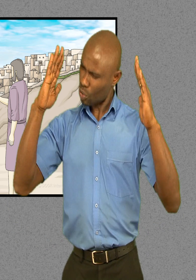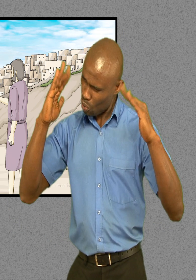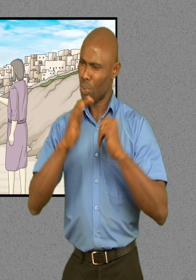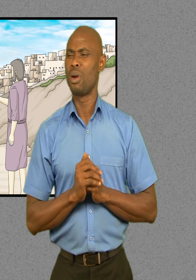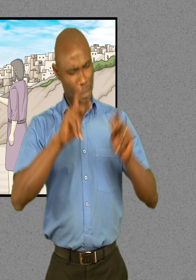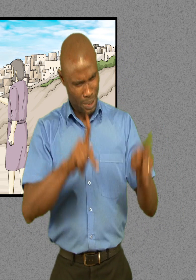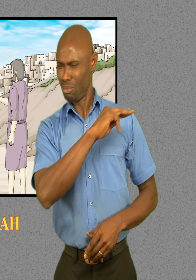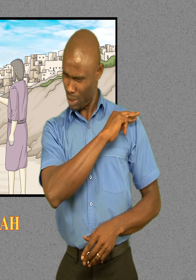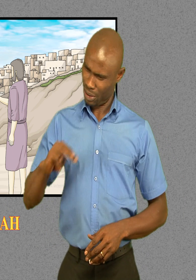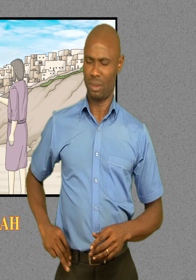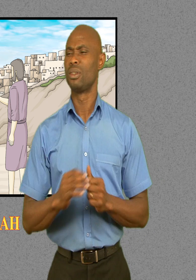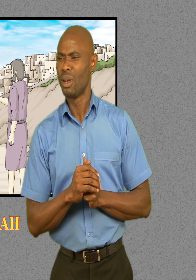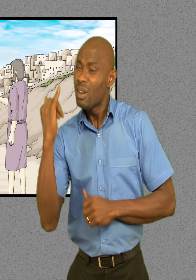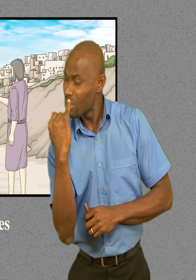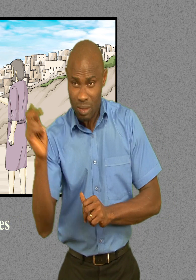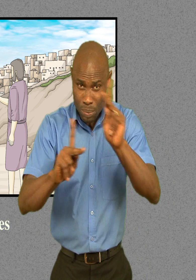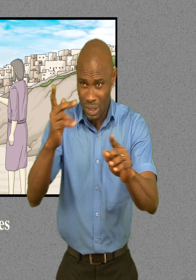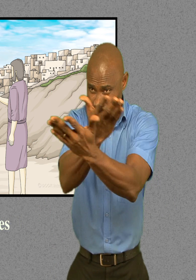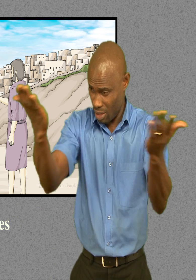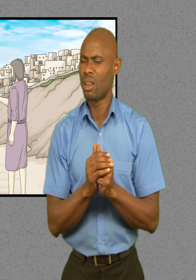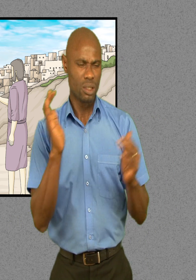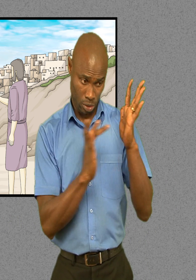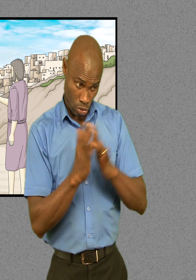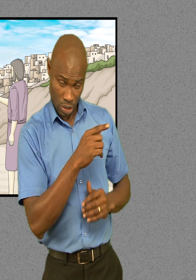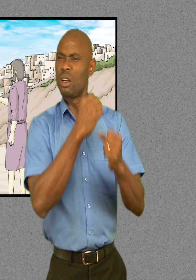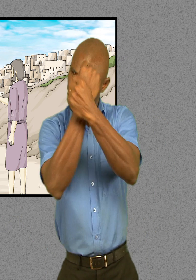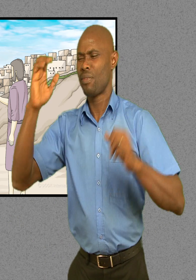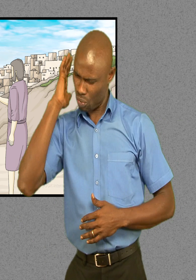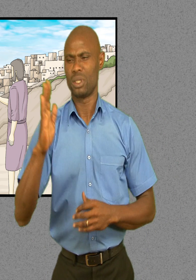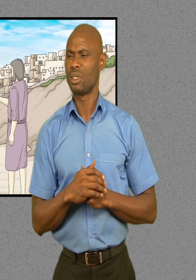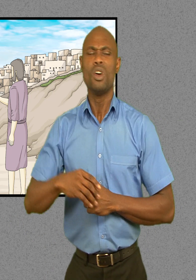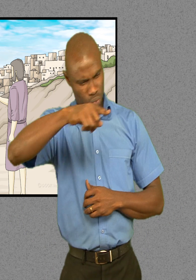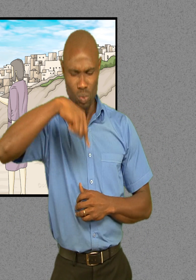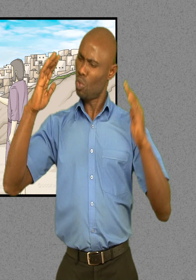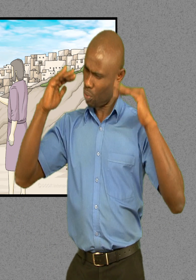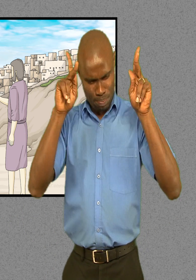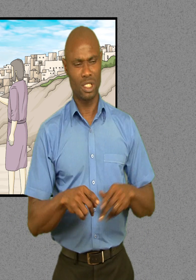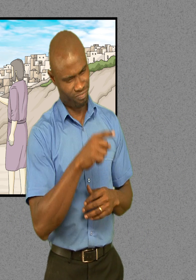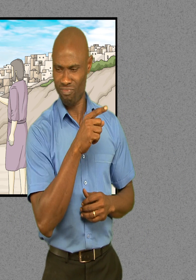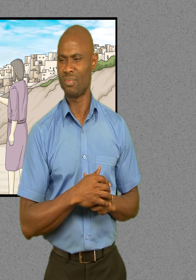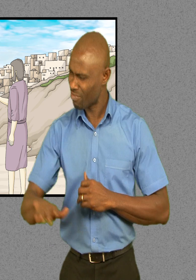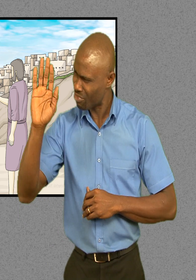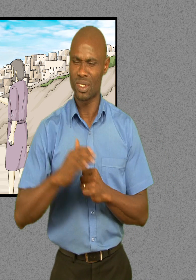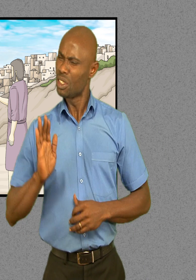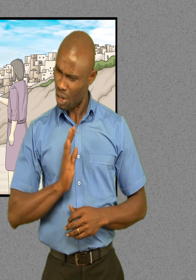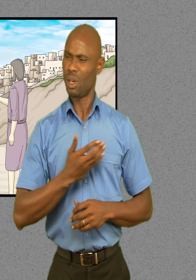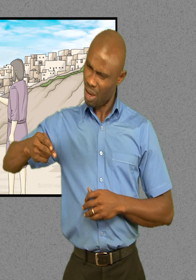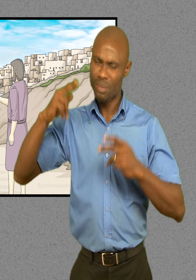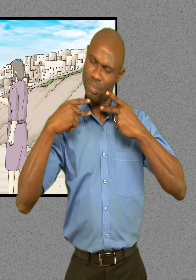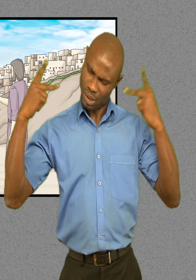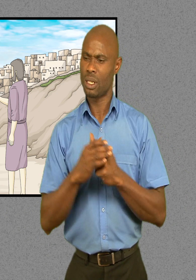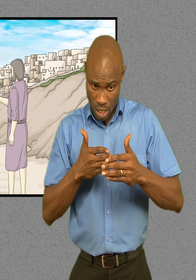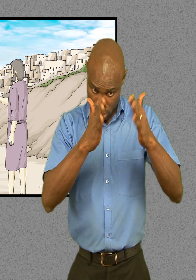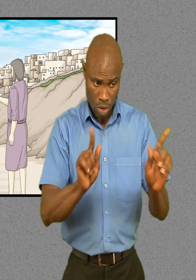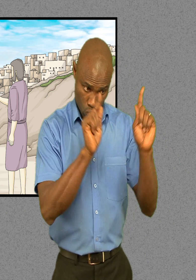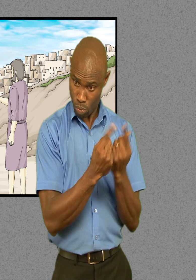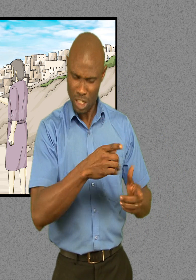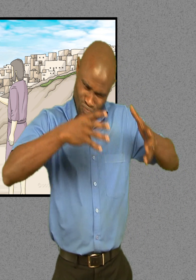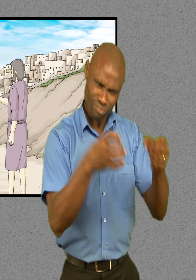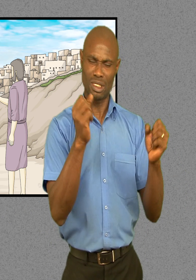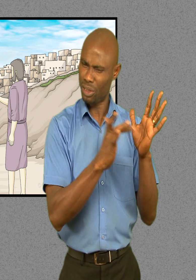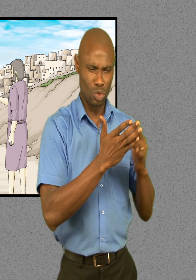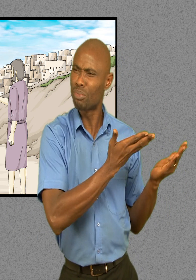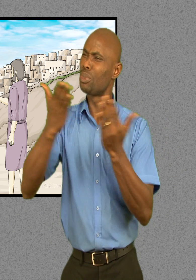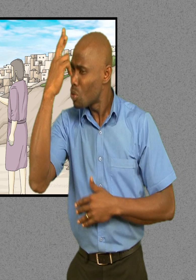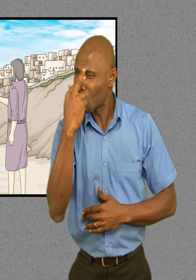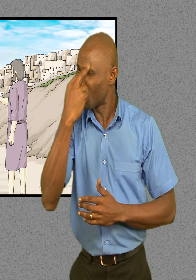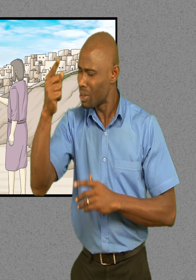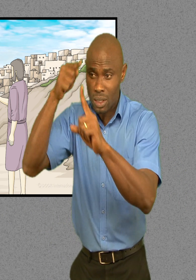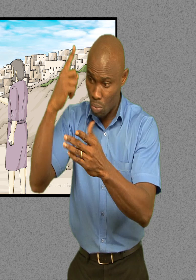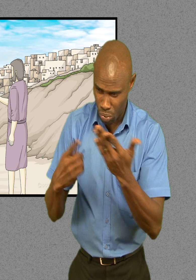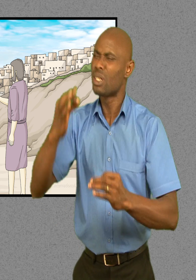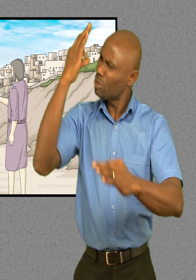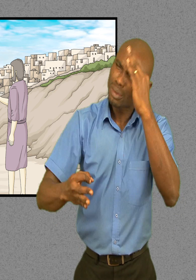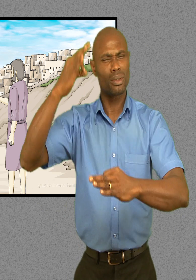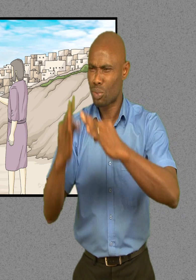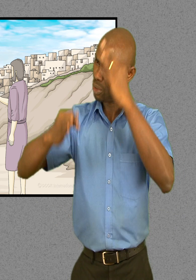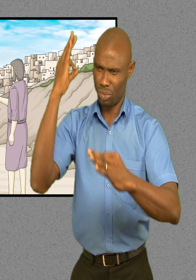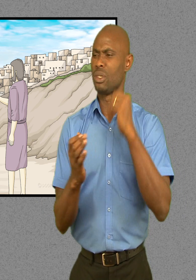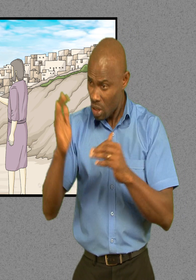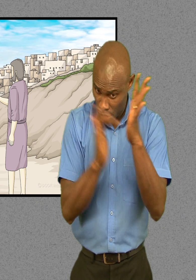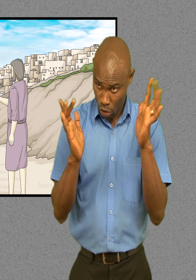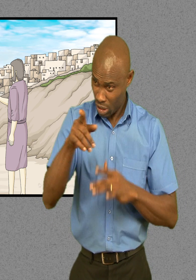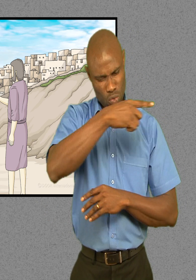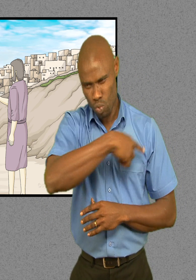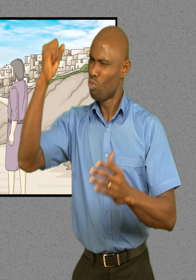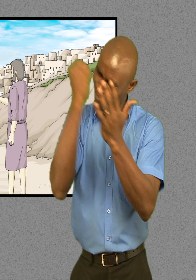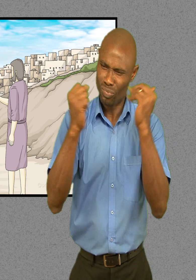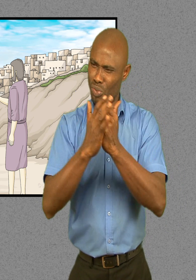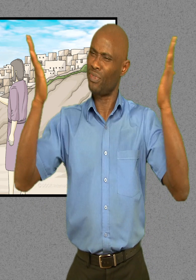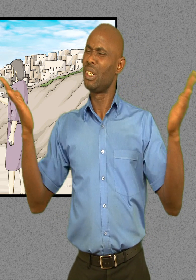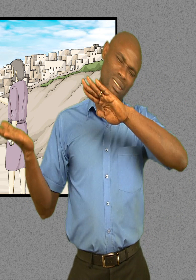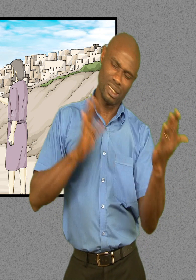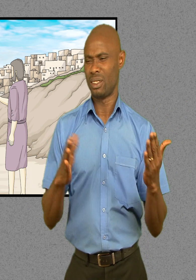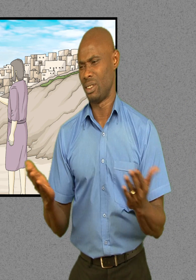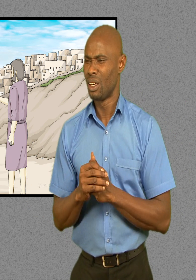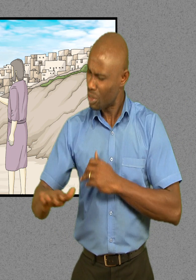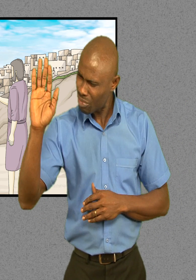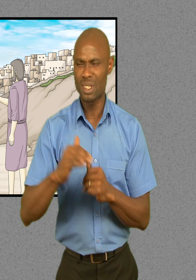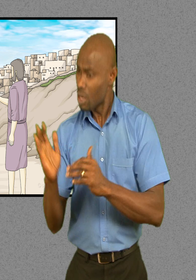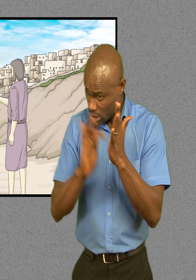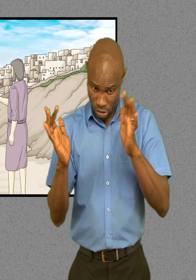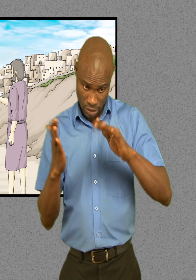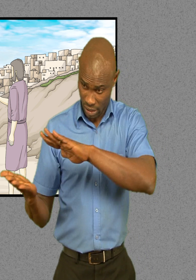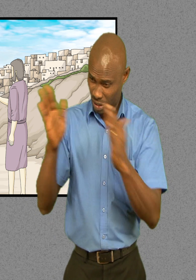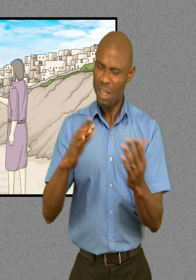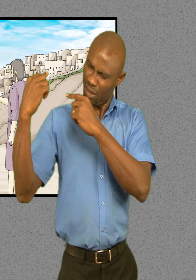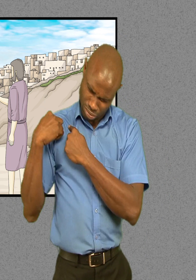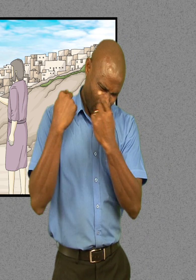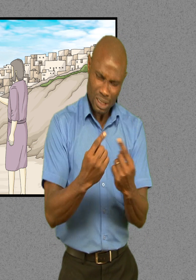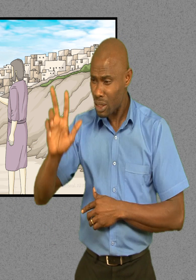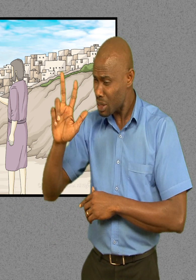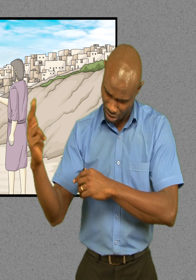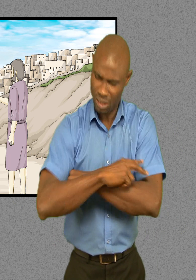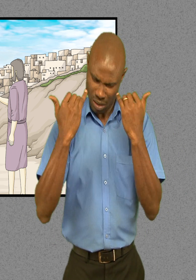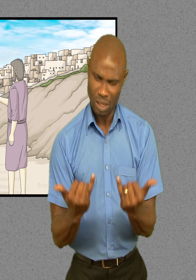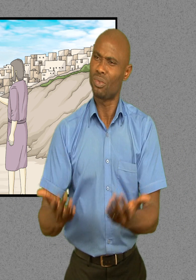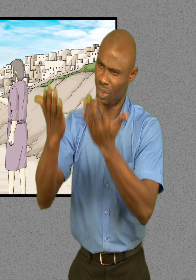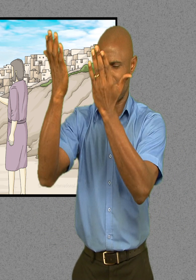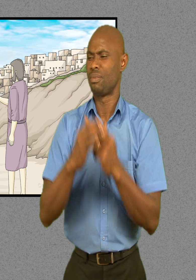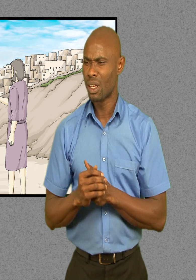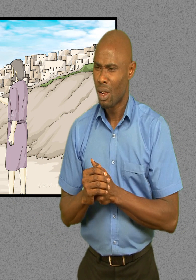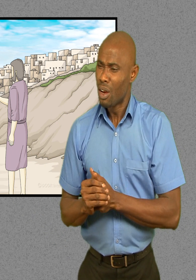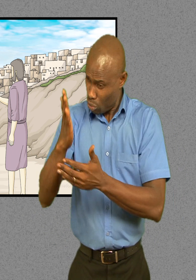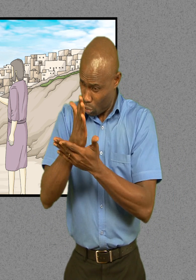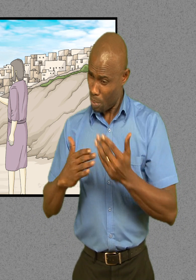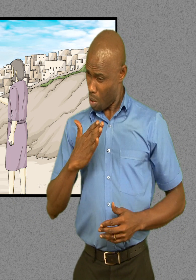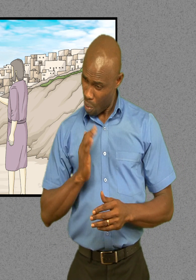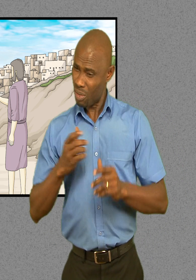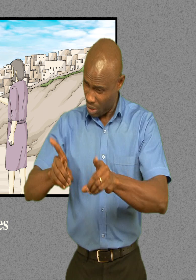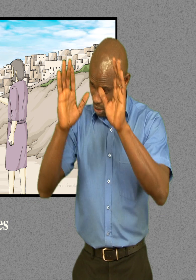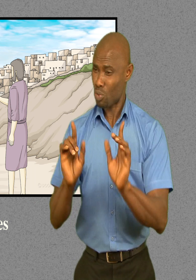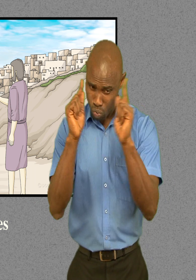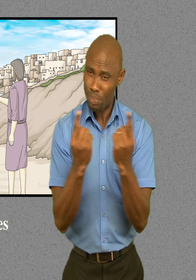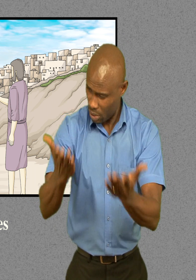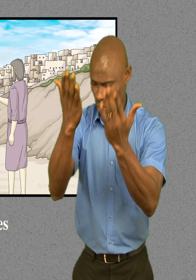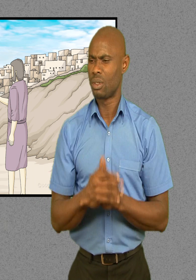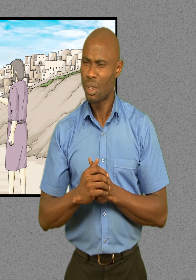But we were hoping He was the One who would redeem Israel. And besides all this, it is the third day since these things took place. Furthermore, some of our women astounded us.